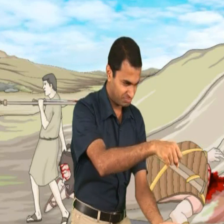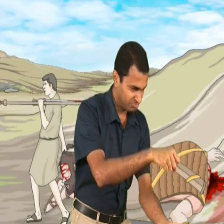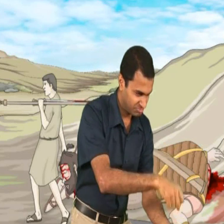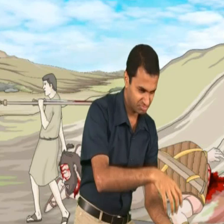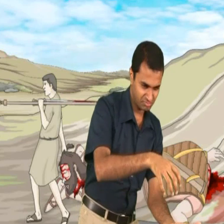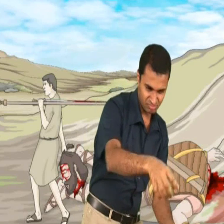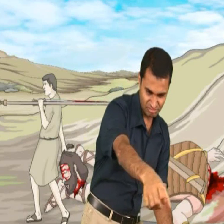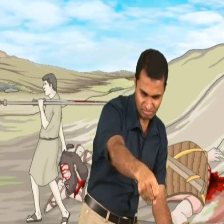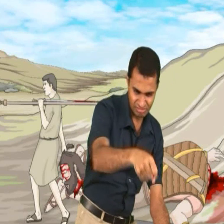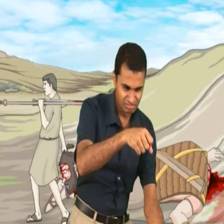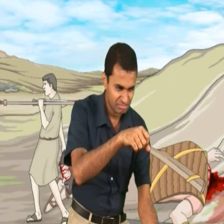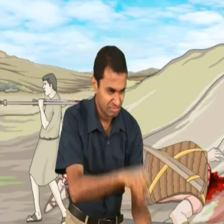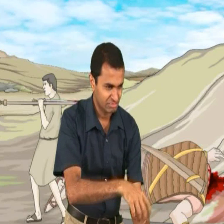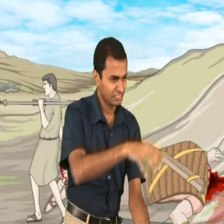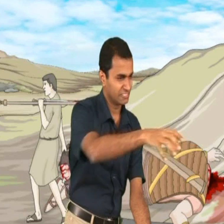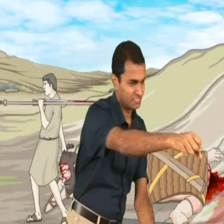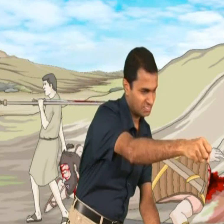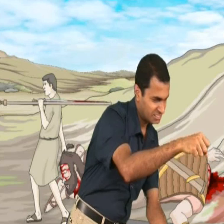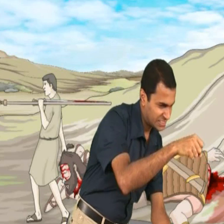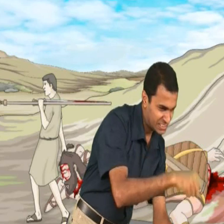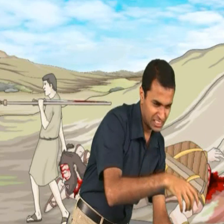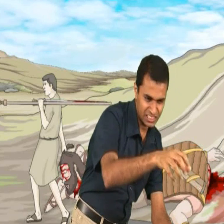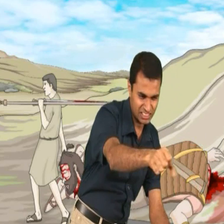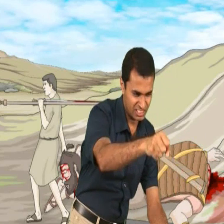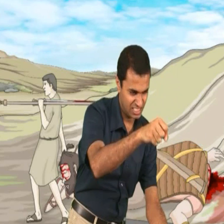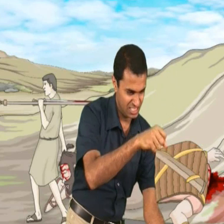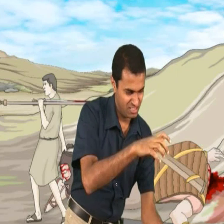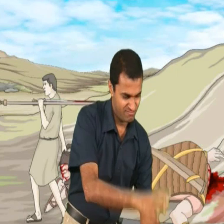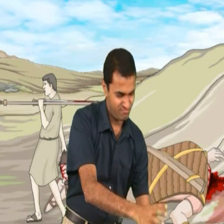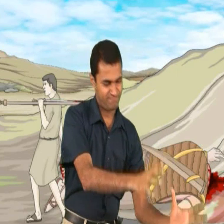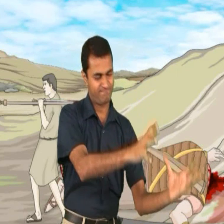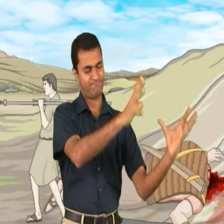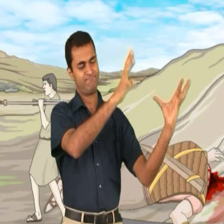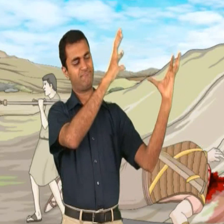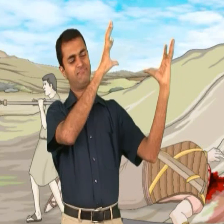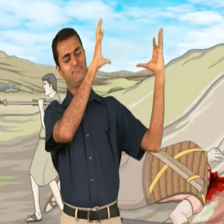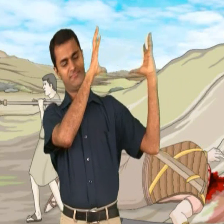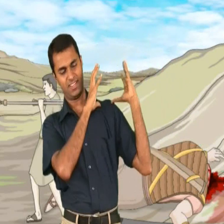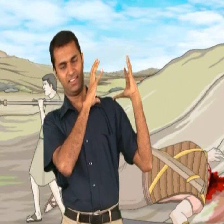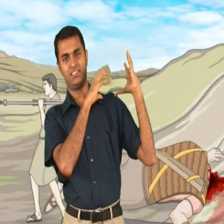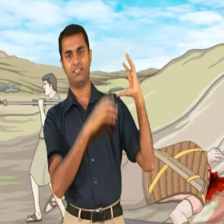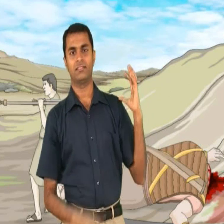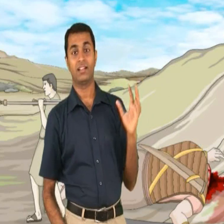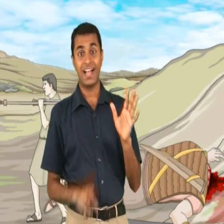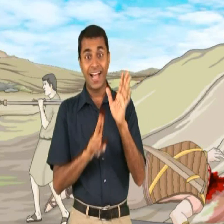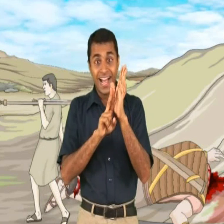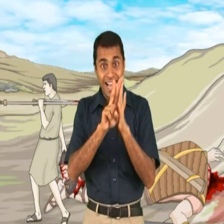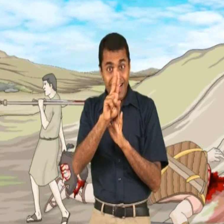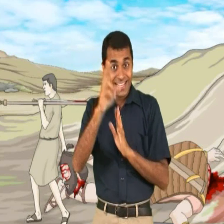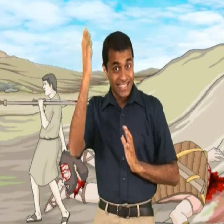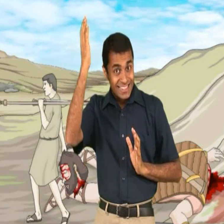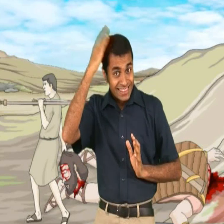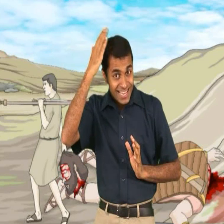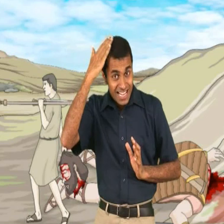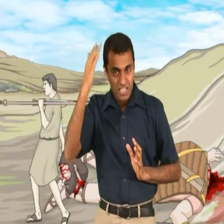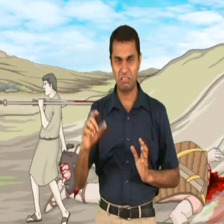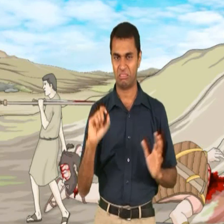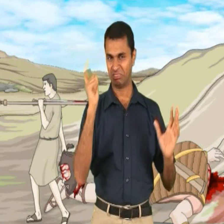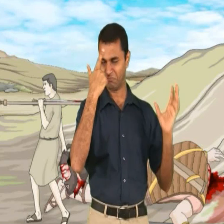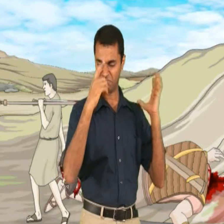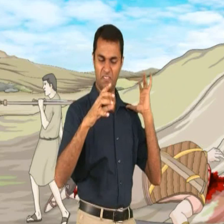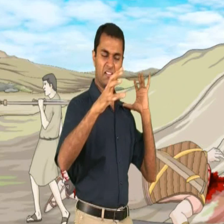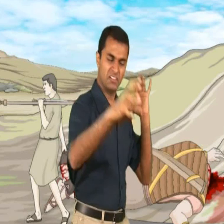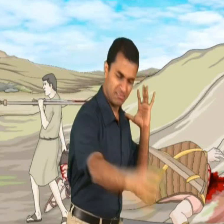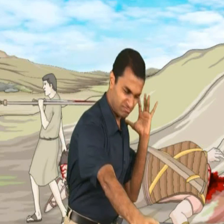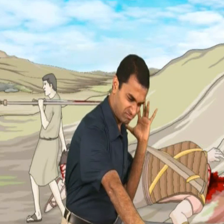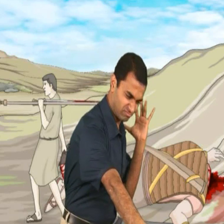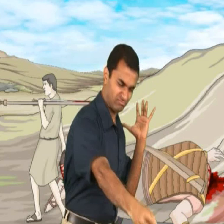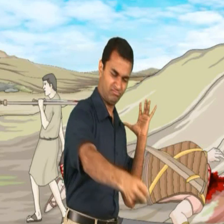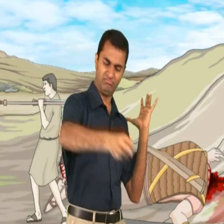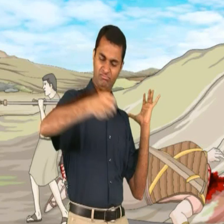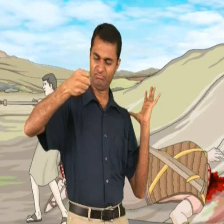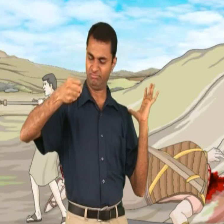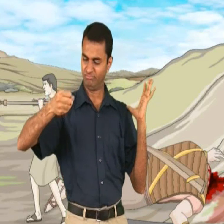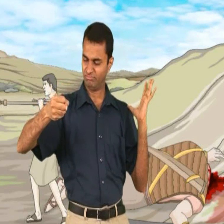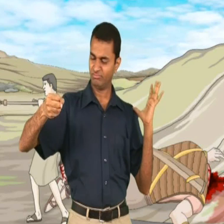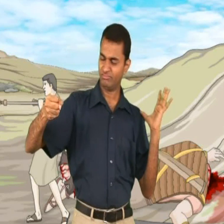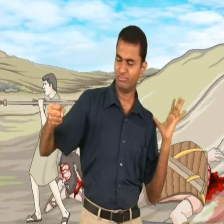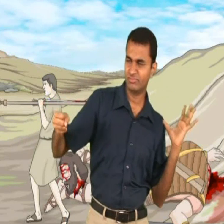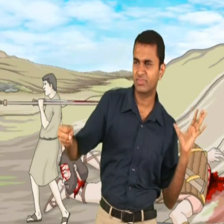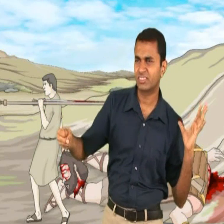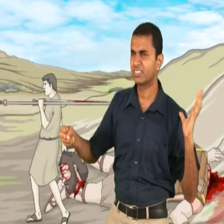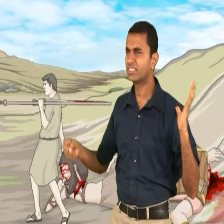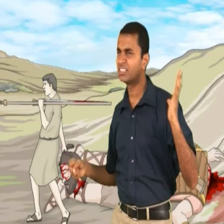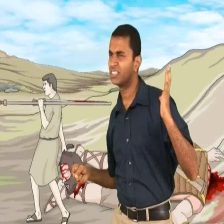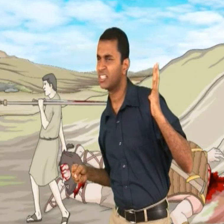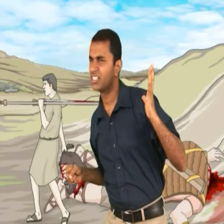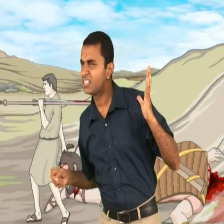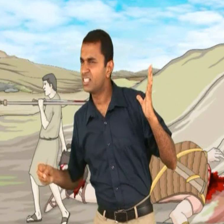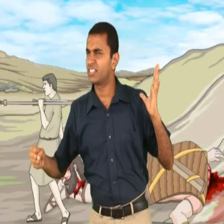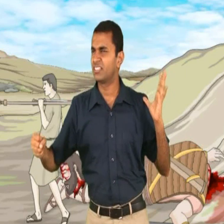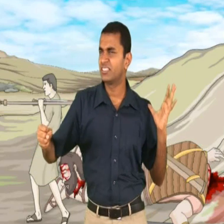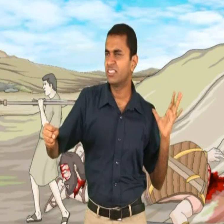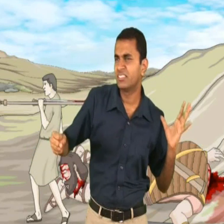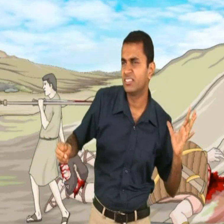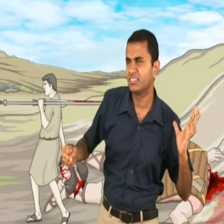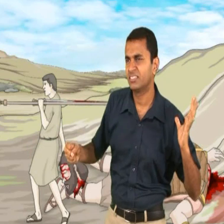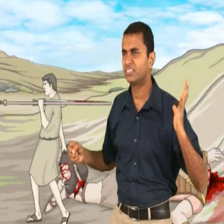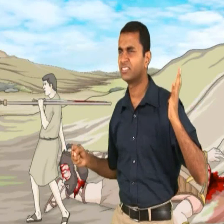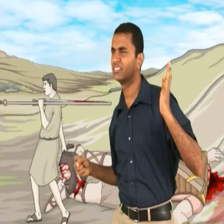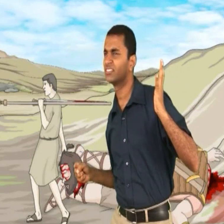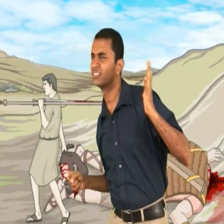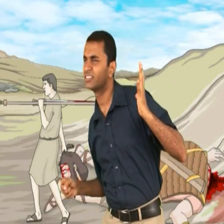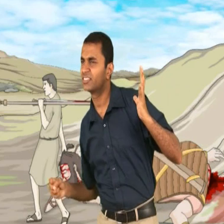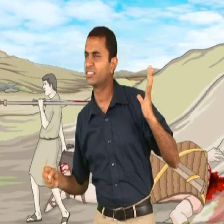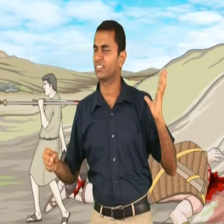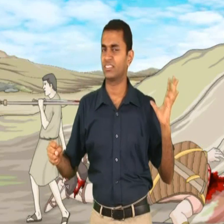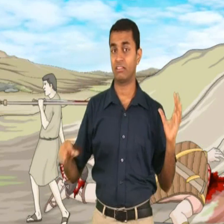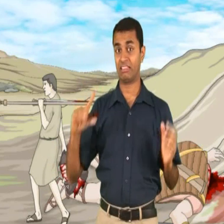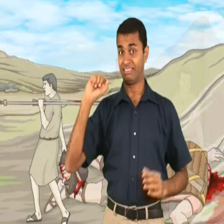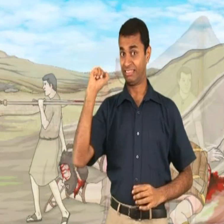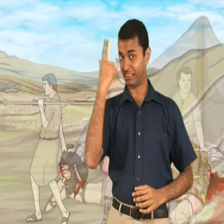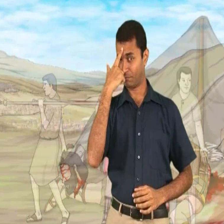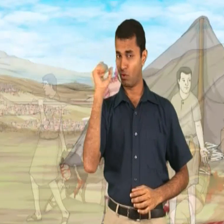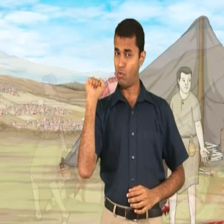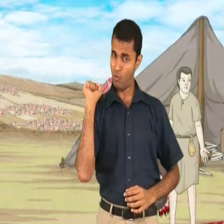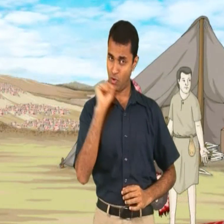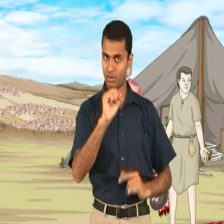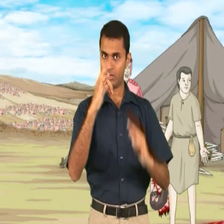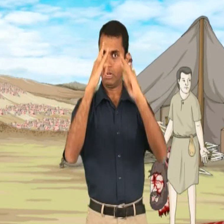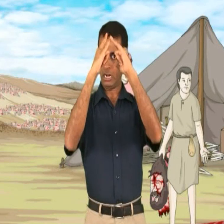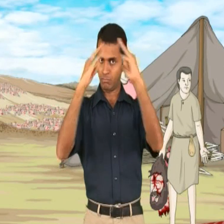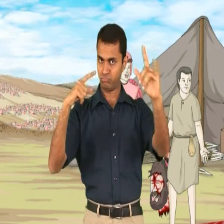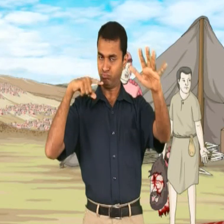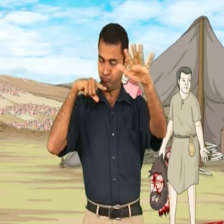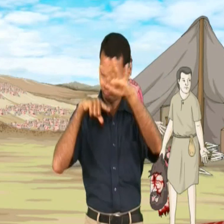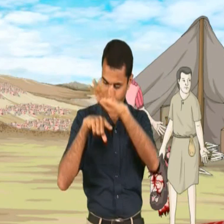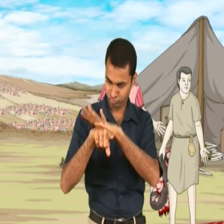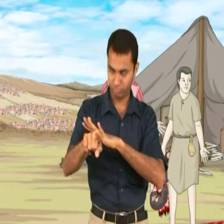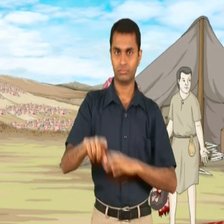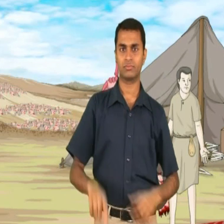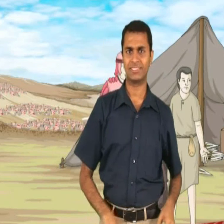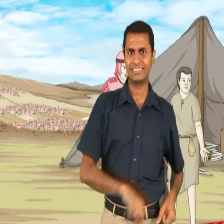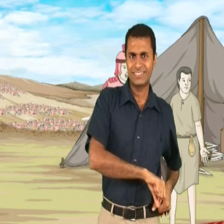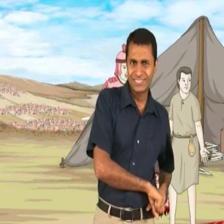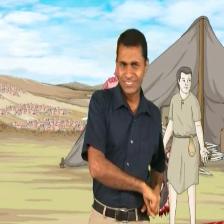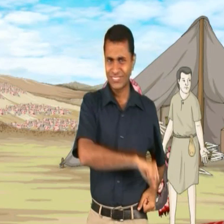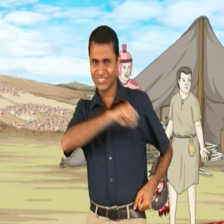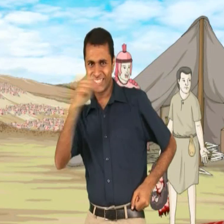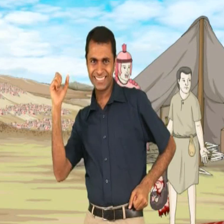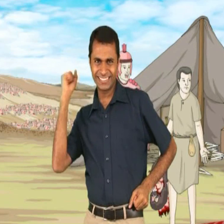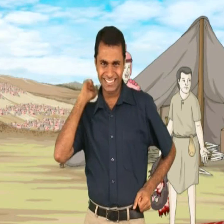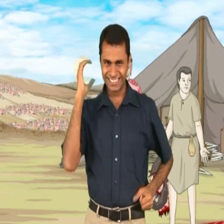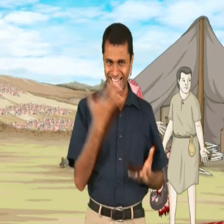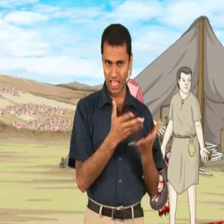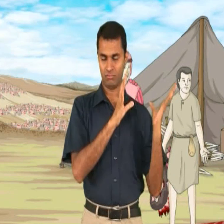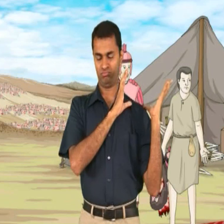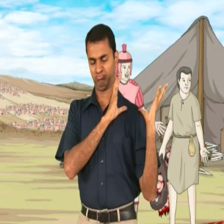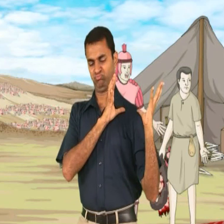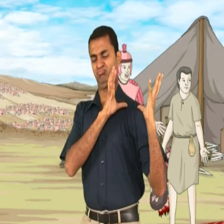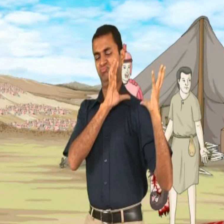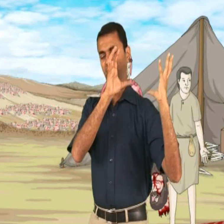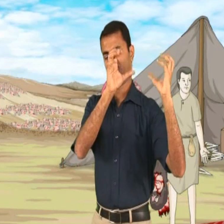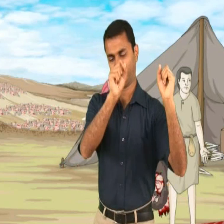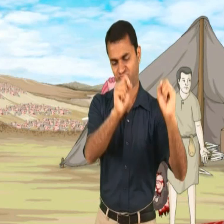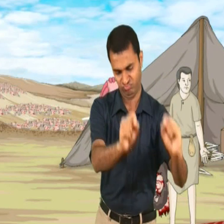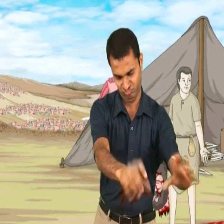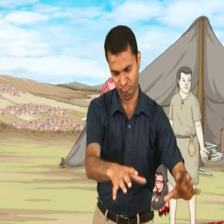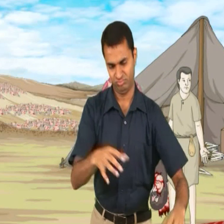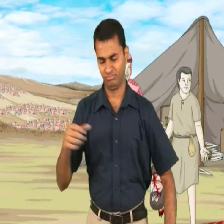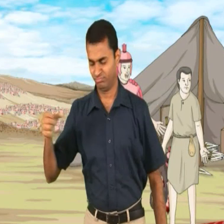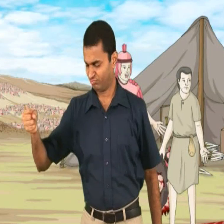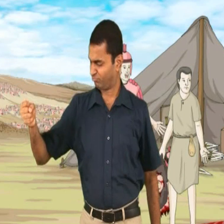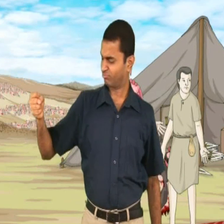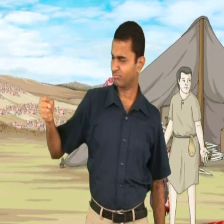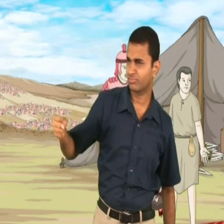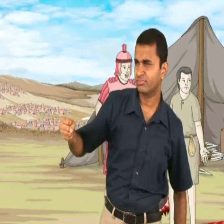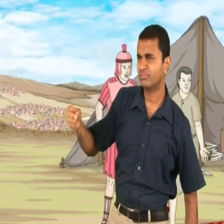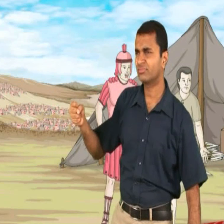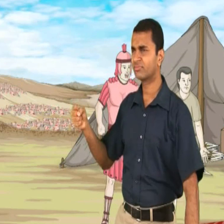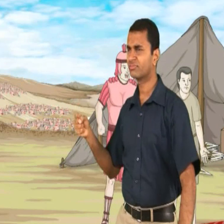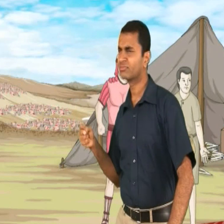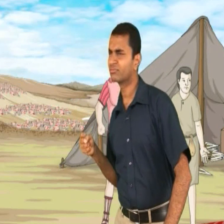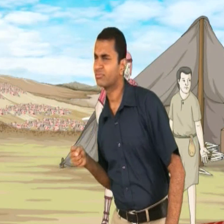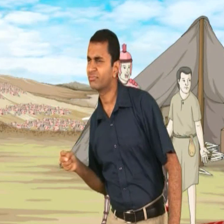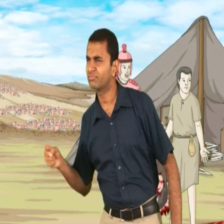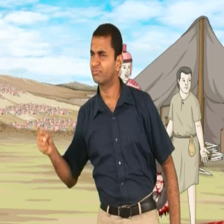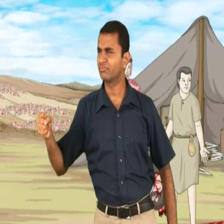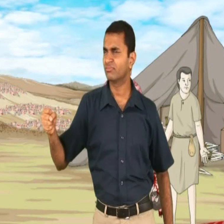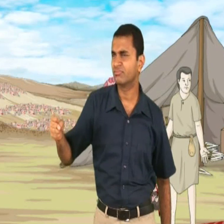As Saul had watched David going out to confront the Philistine, he said to Abner the commander of the army, “Abner, whose son is this young man?”